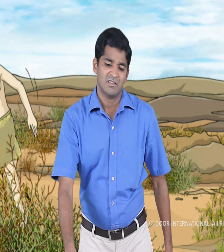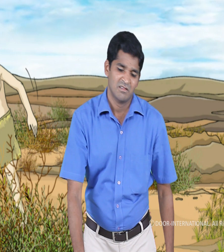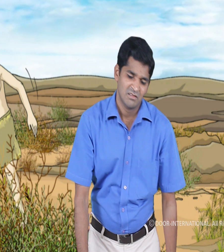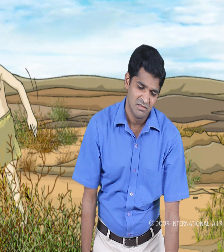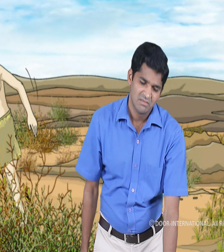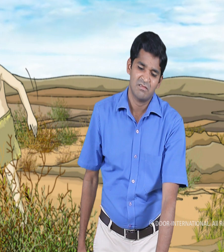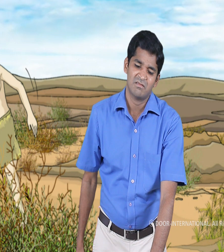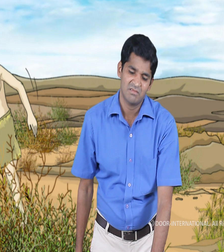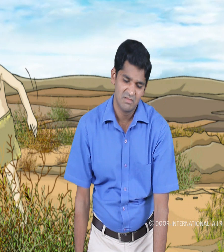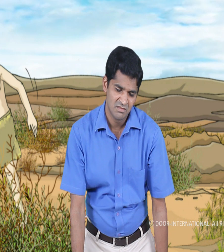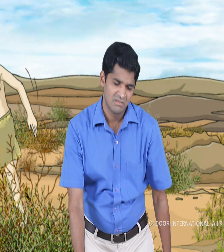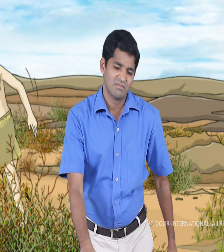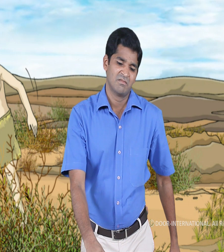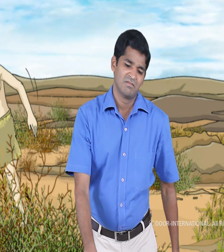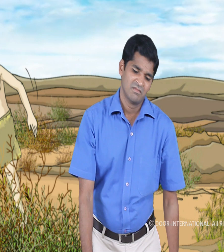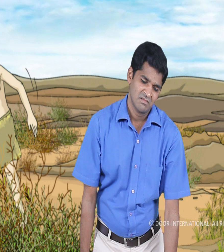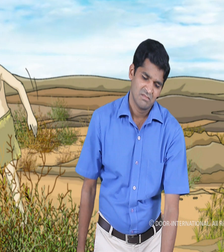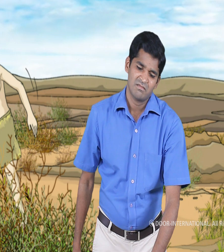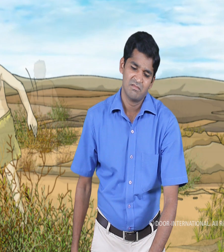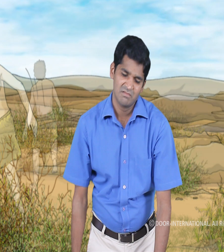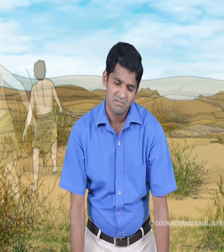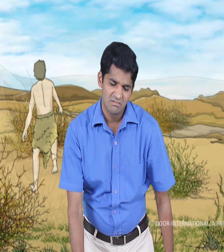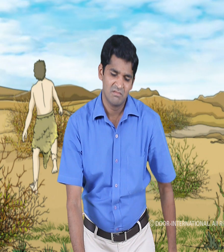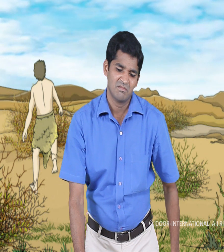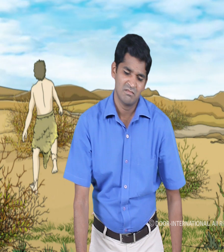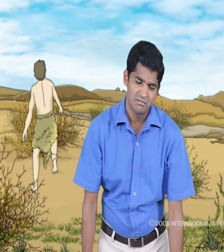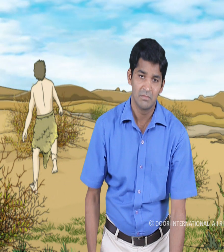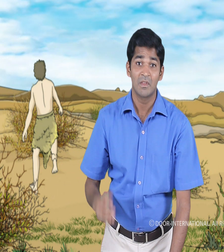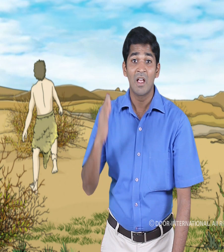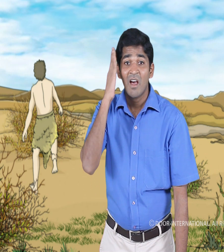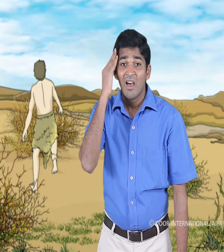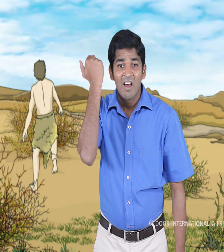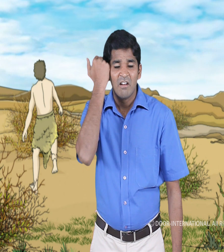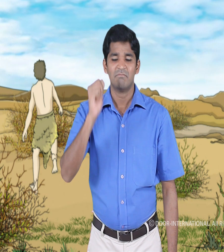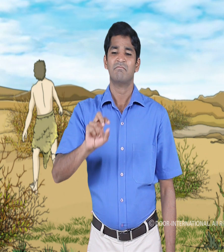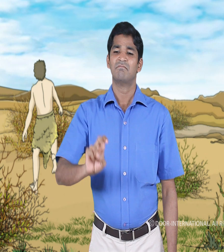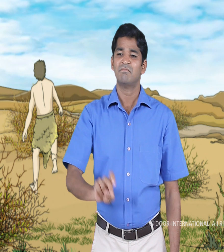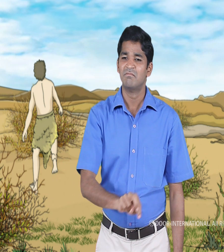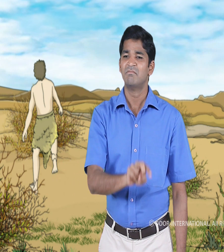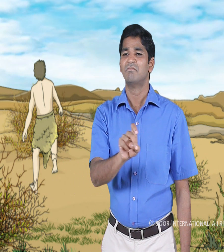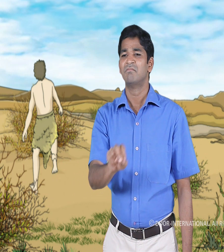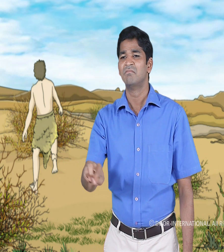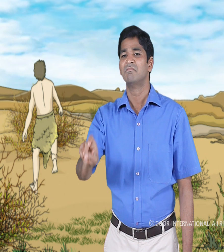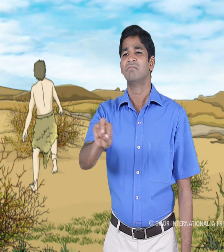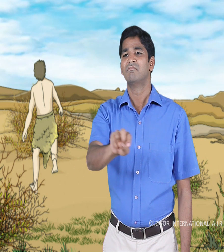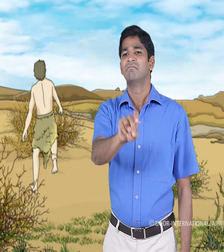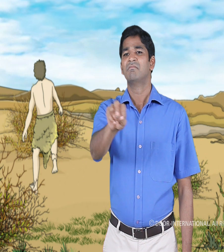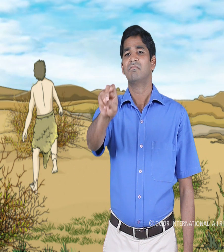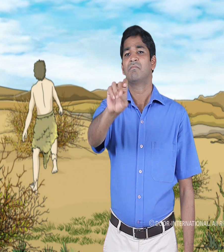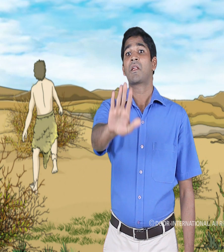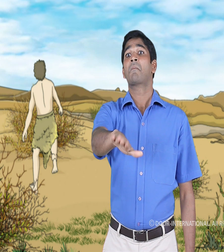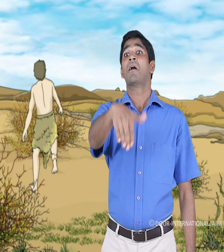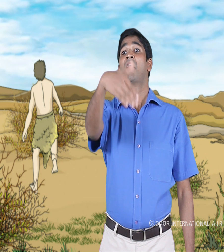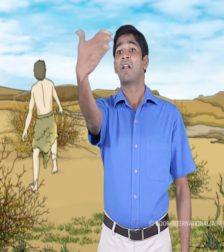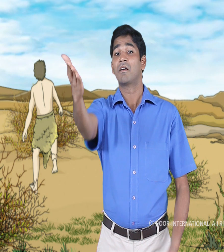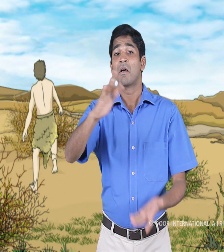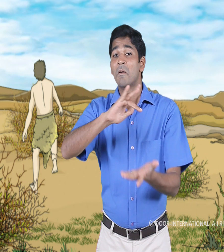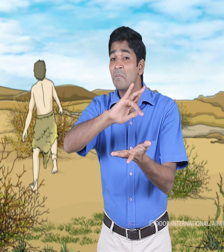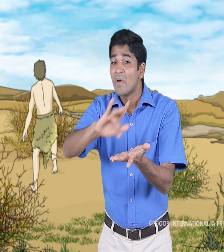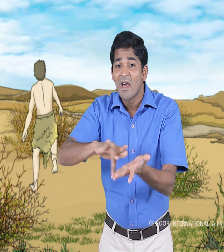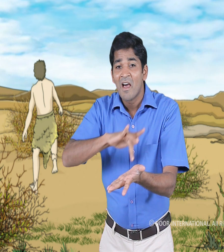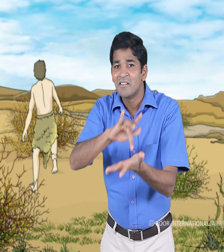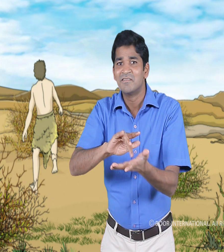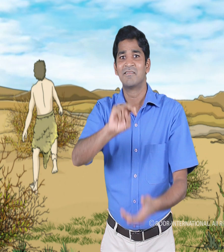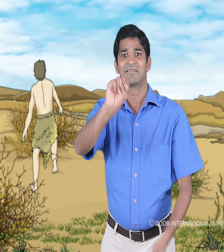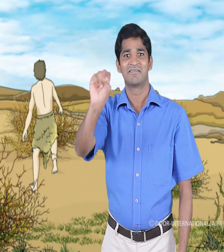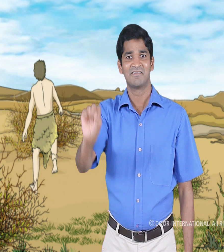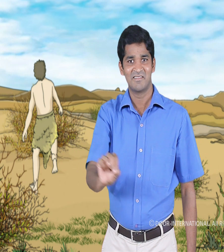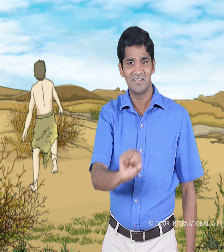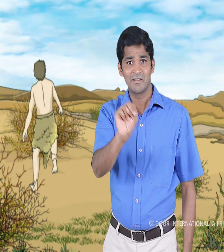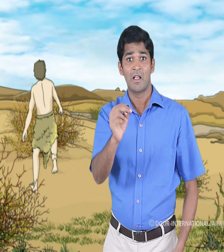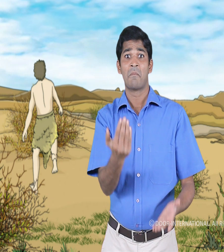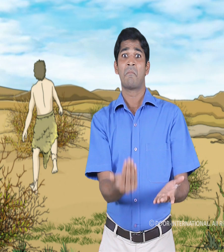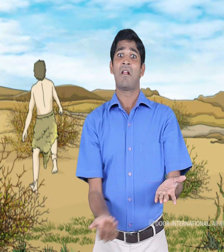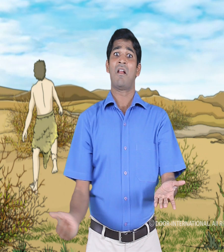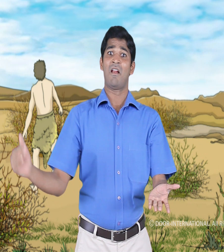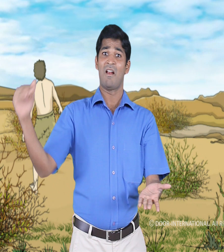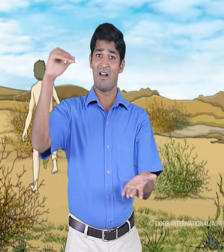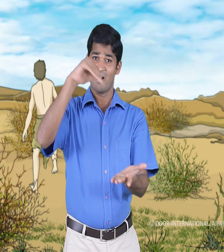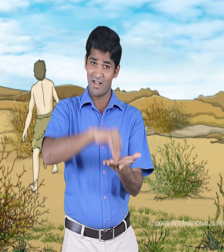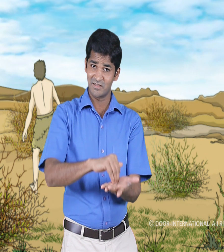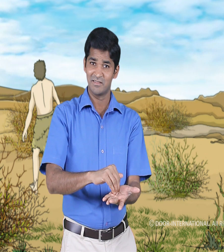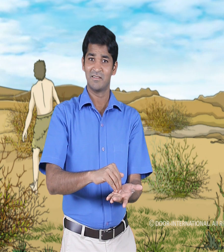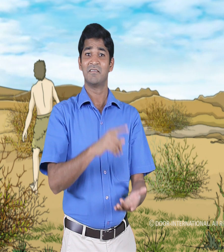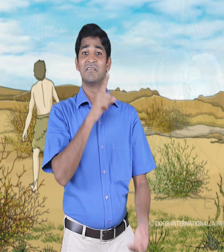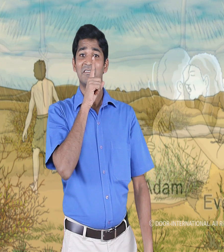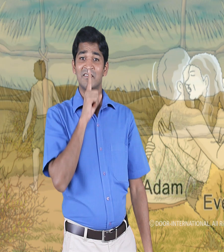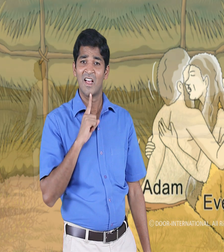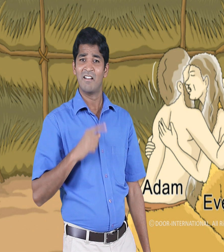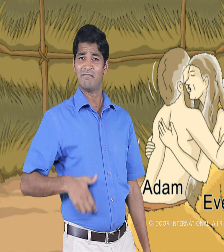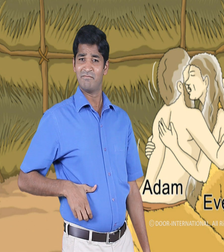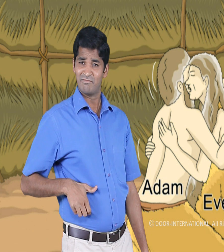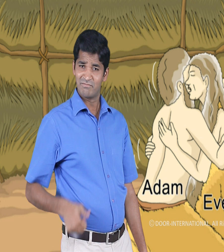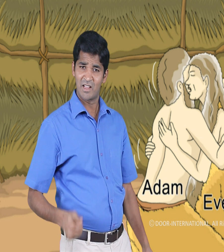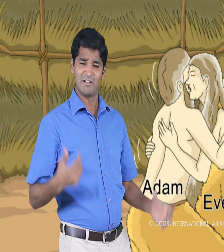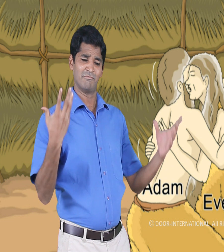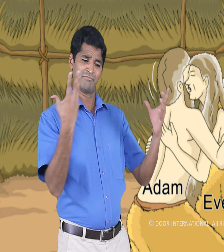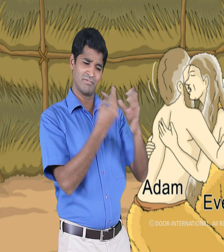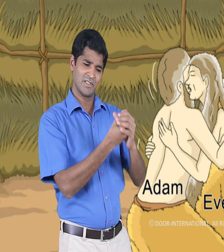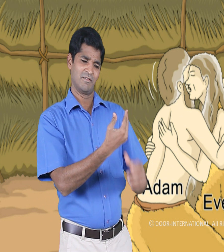So Cain went out from the presence of the LORD and settled in the land of Nod, east of Eden. And Cain had relations with his wife, and she conceived and gave birth to Enoch. Then Cain built a city and named it after his son Enoch.